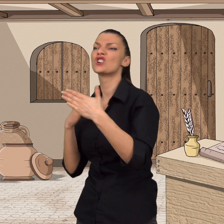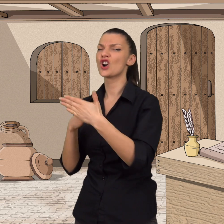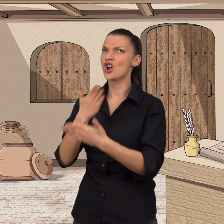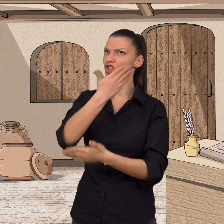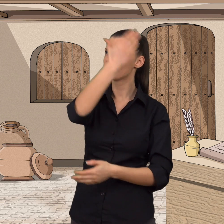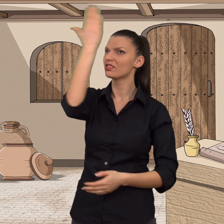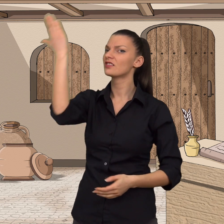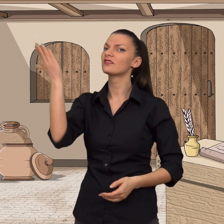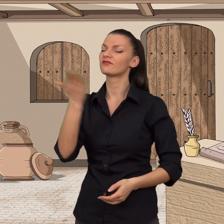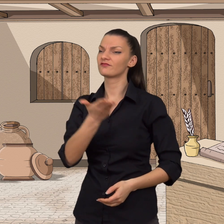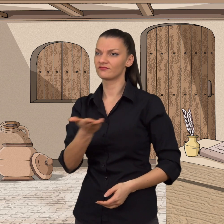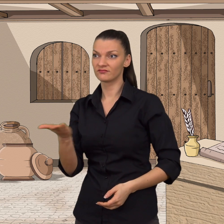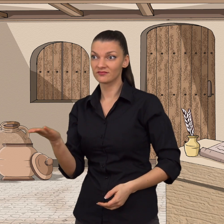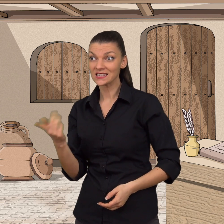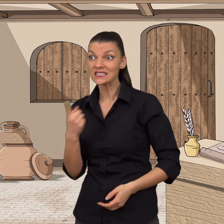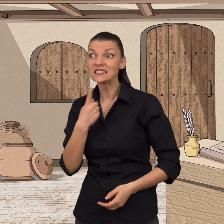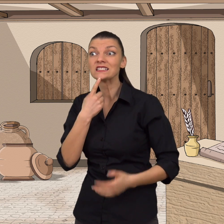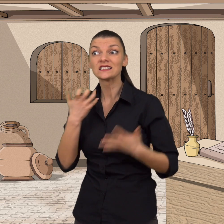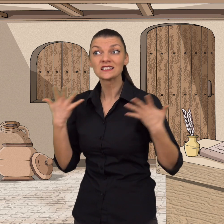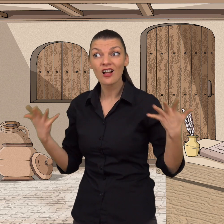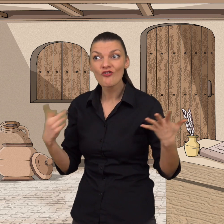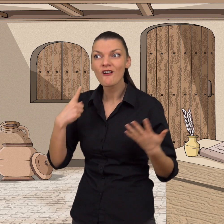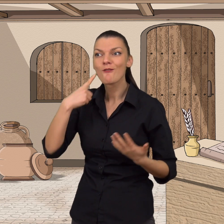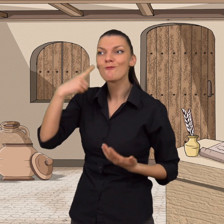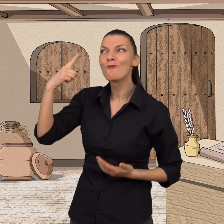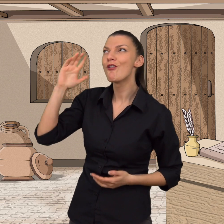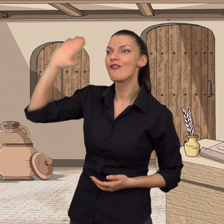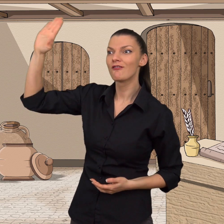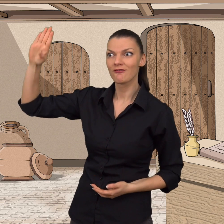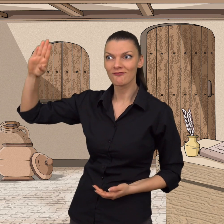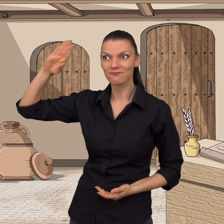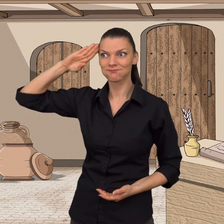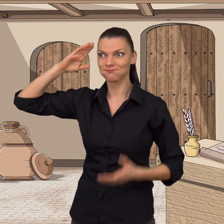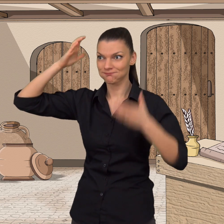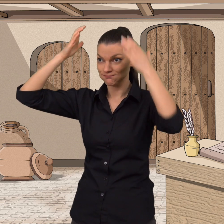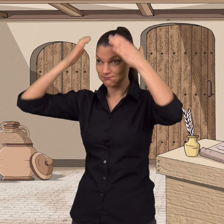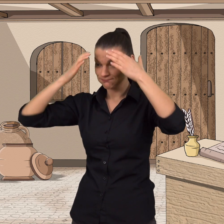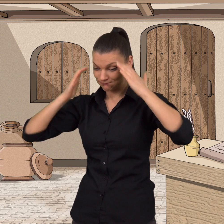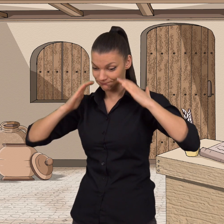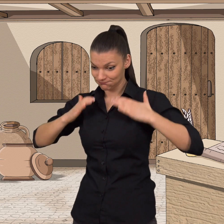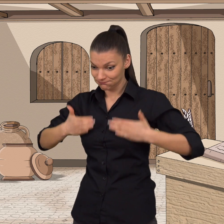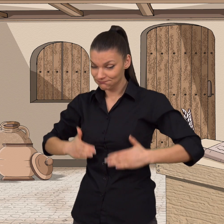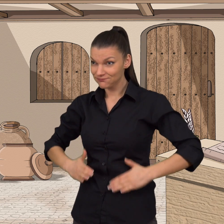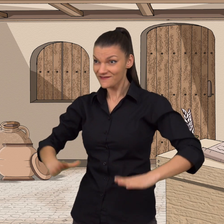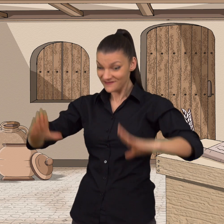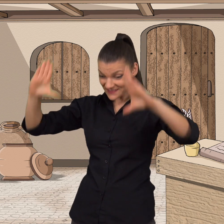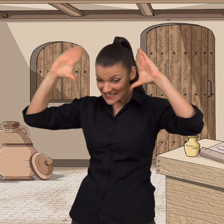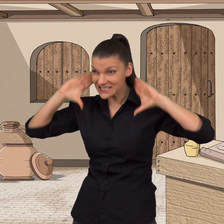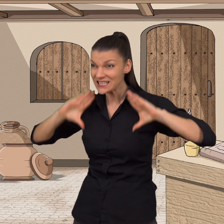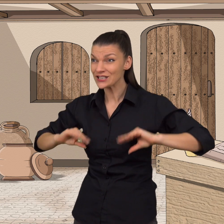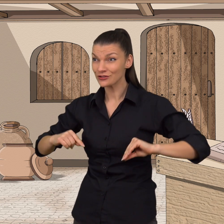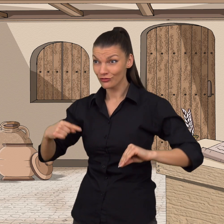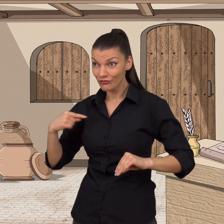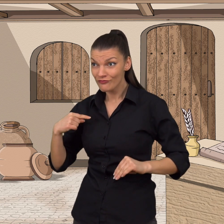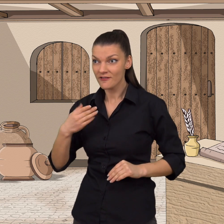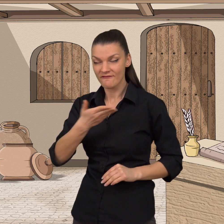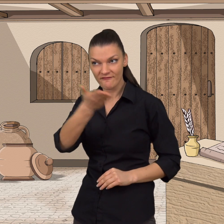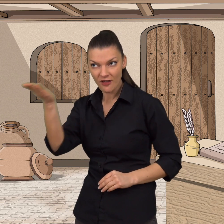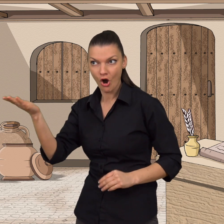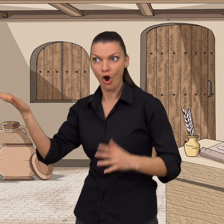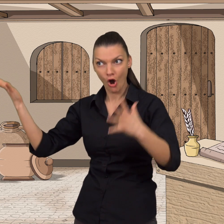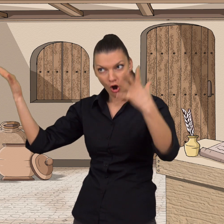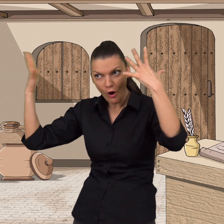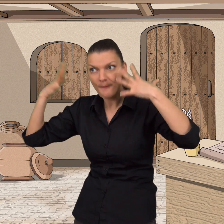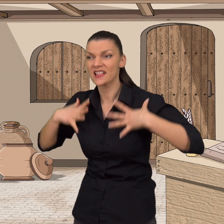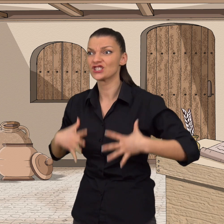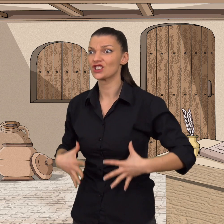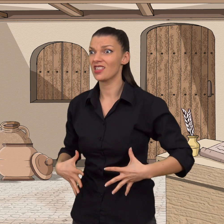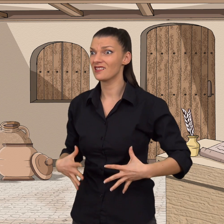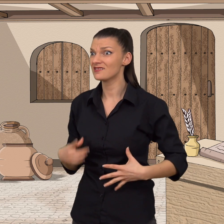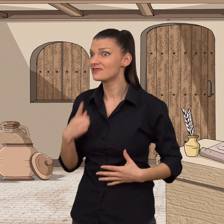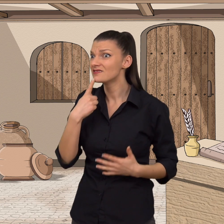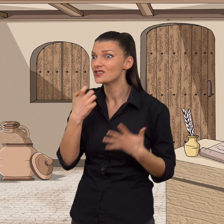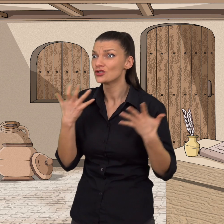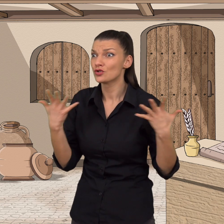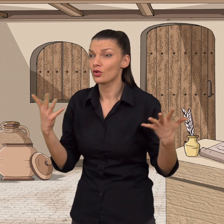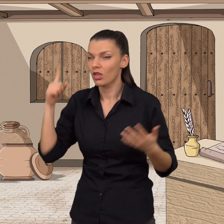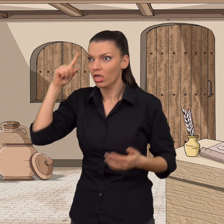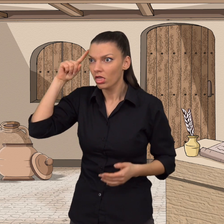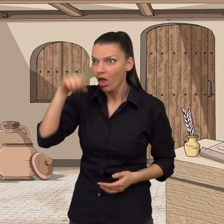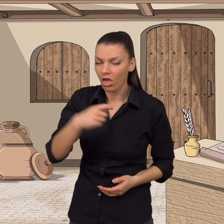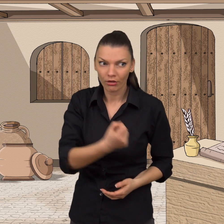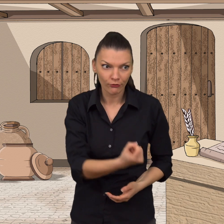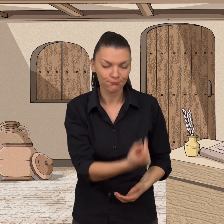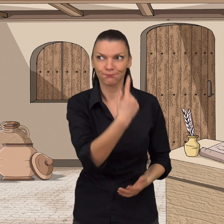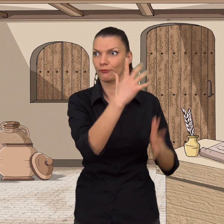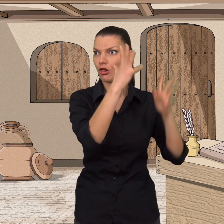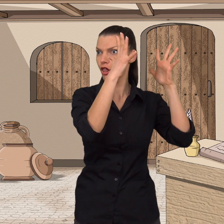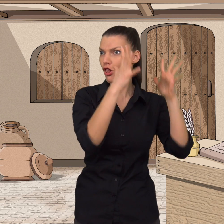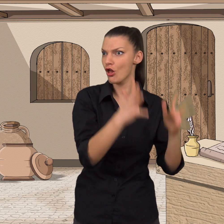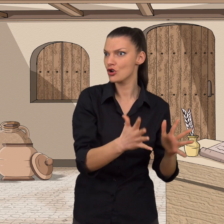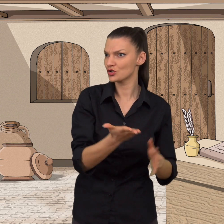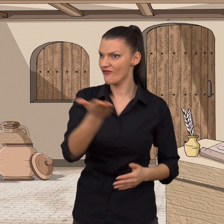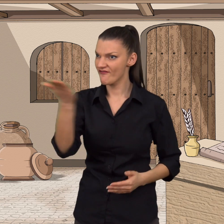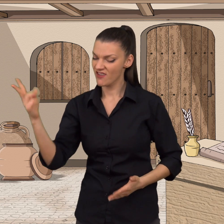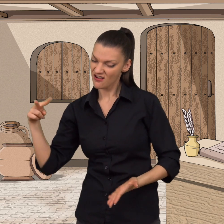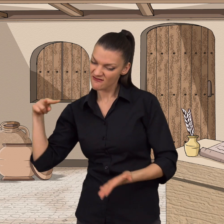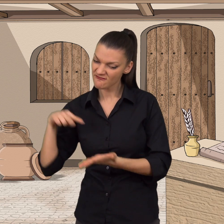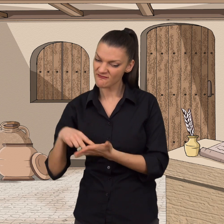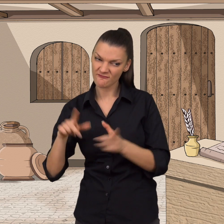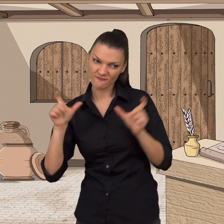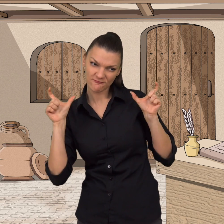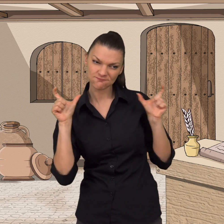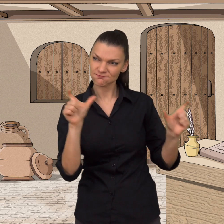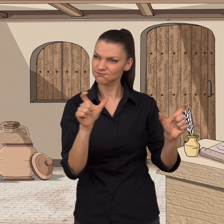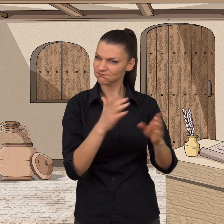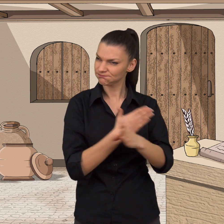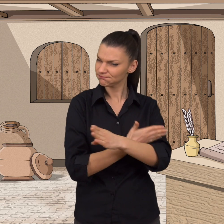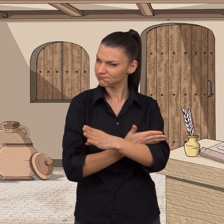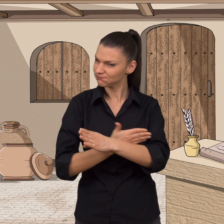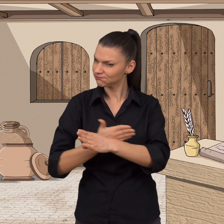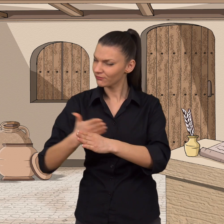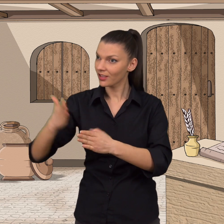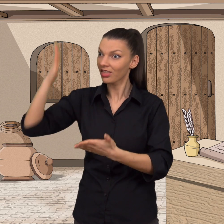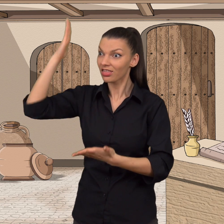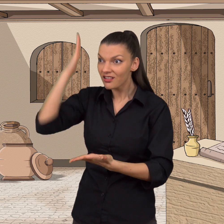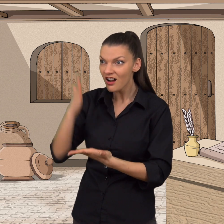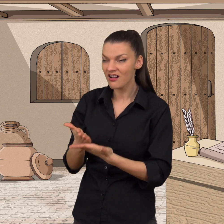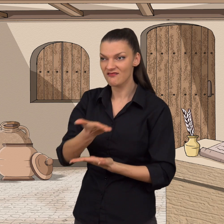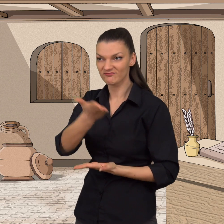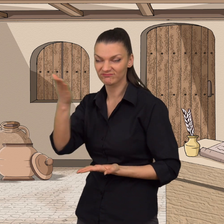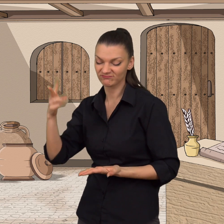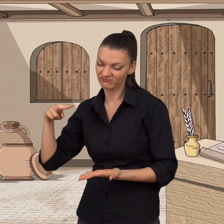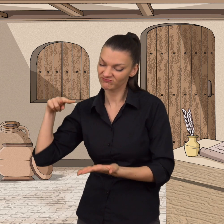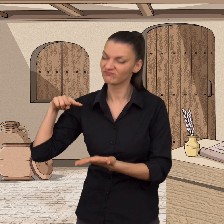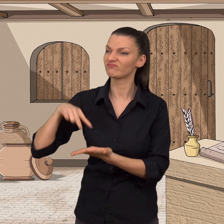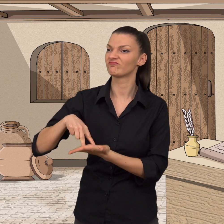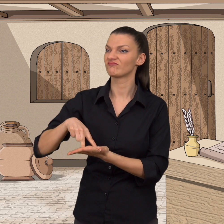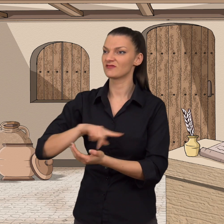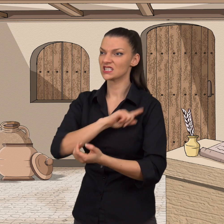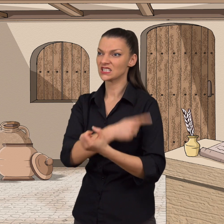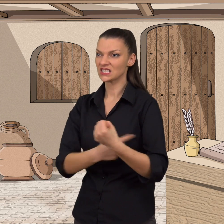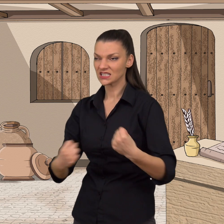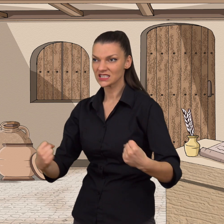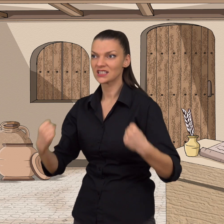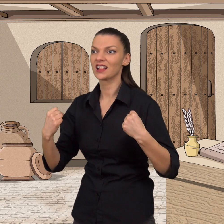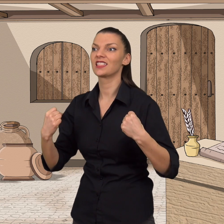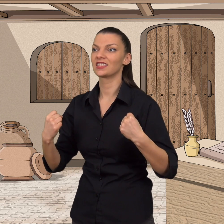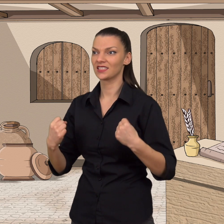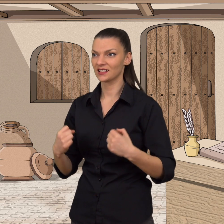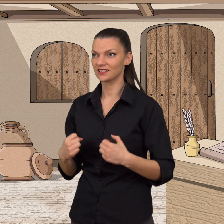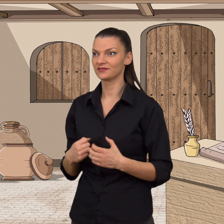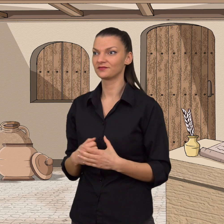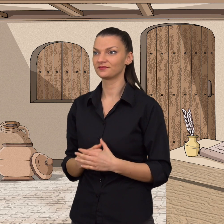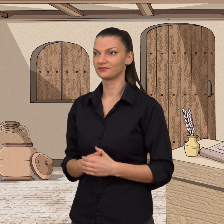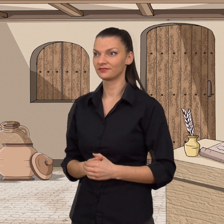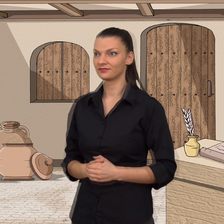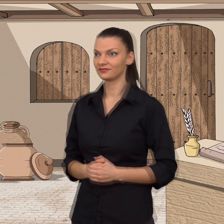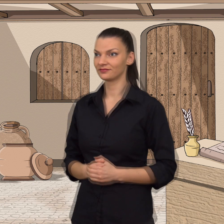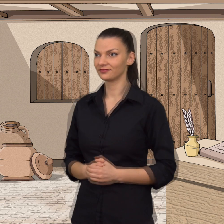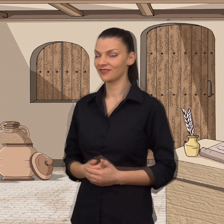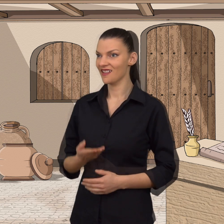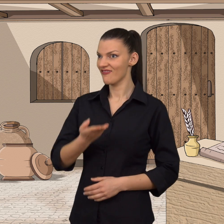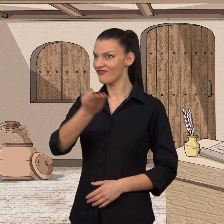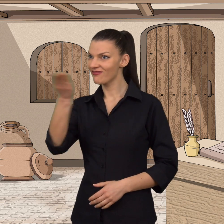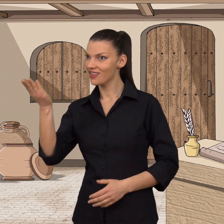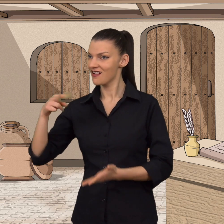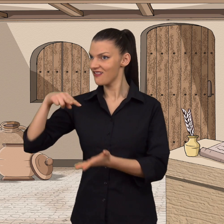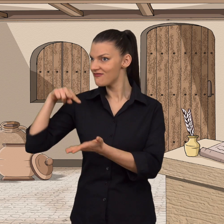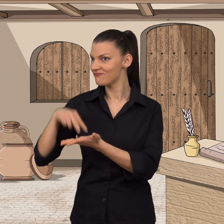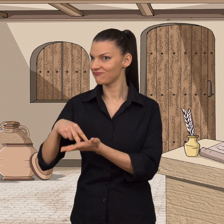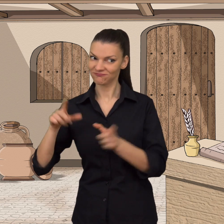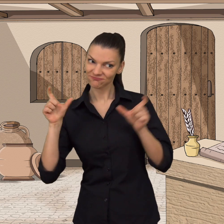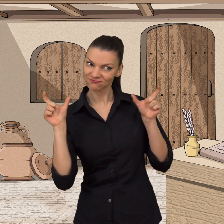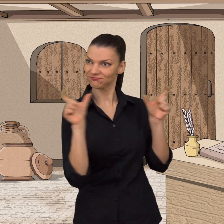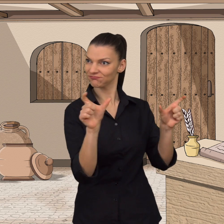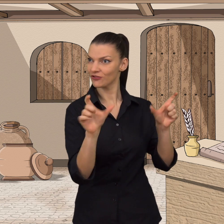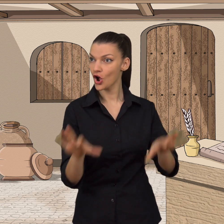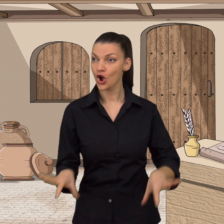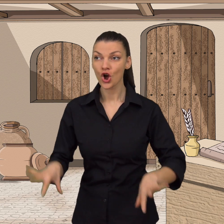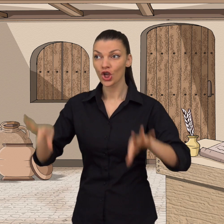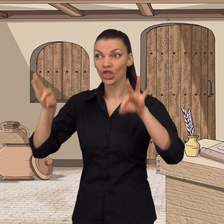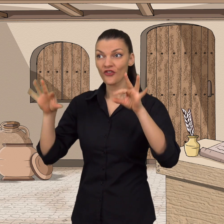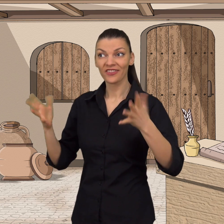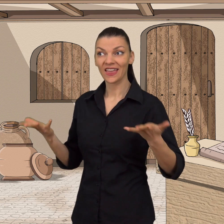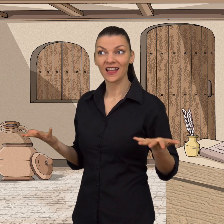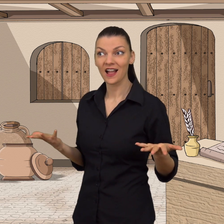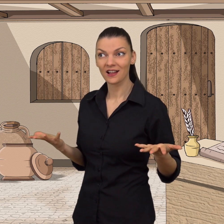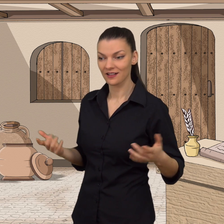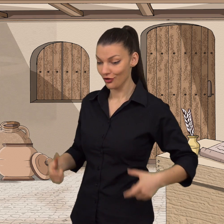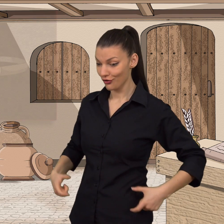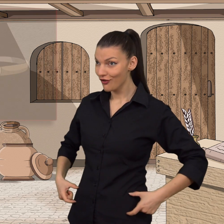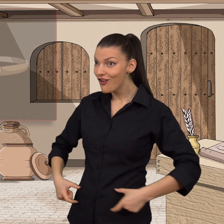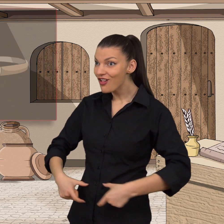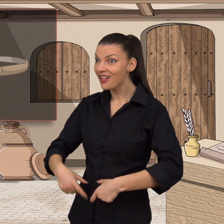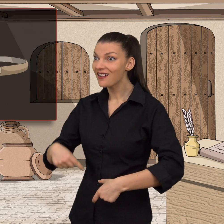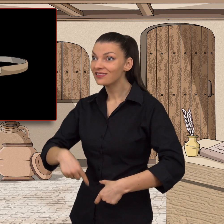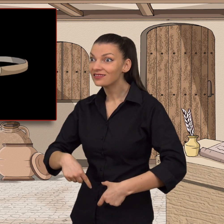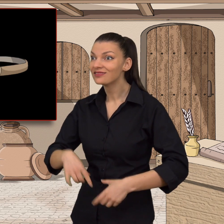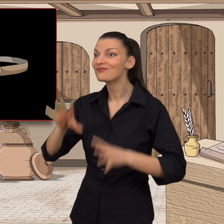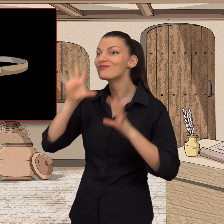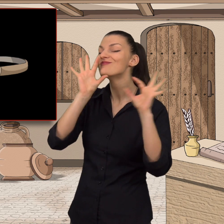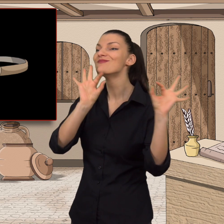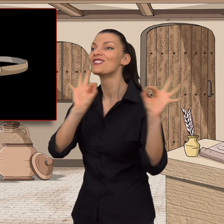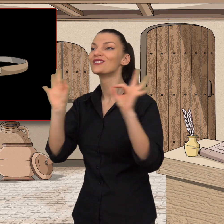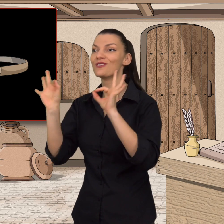Therefore take up the full armor of God, so that when the day of evil comes, you will be able to stand your ground, and having done everything, to stand.